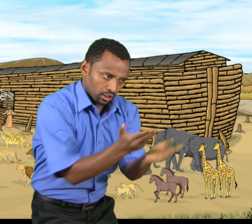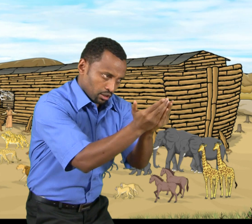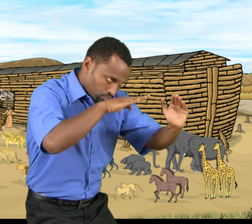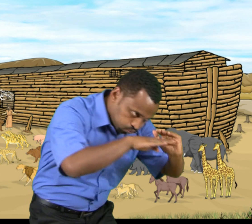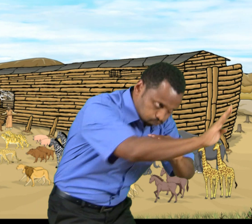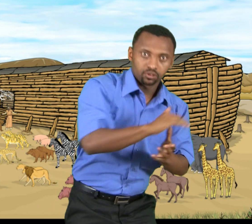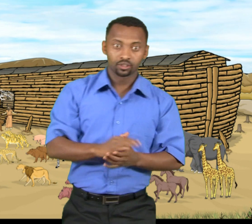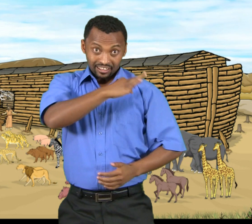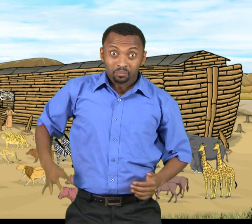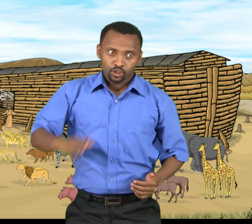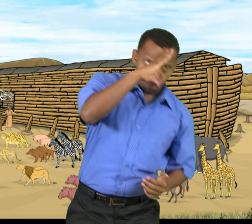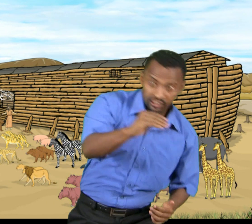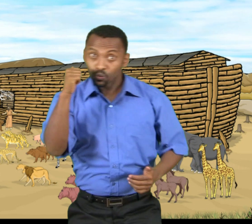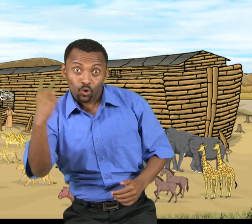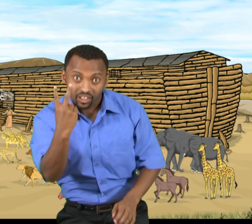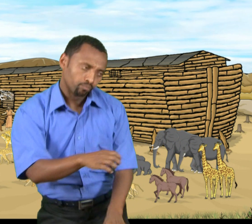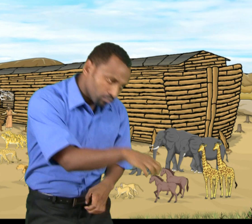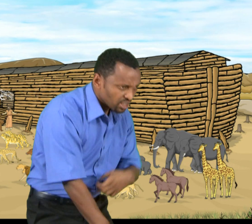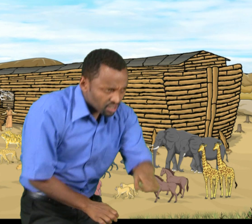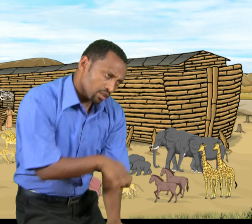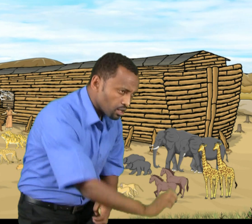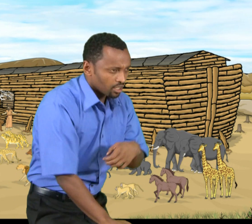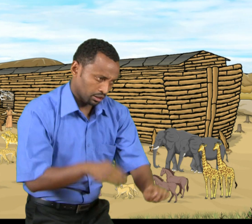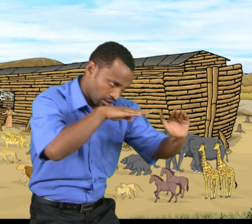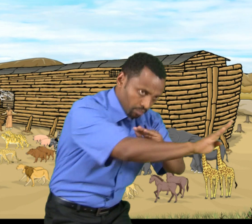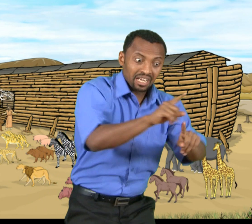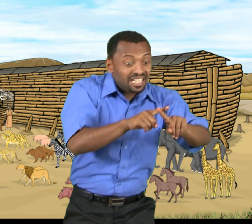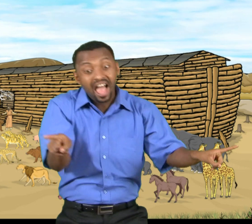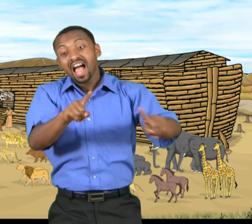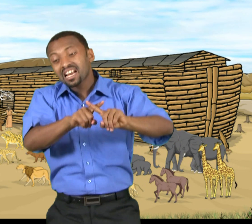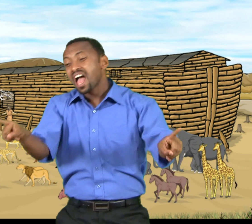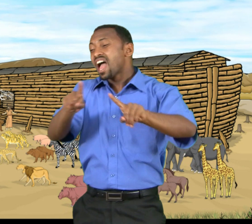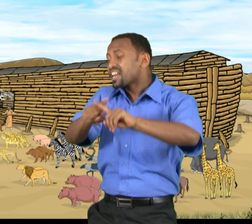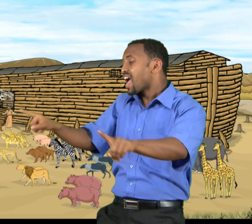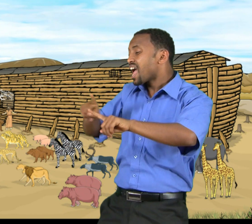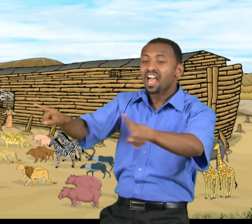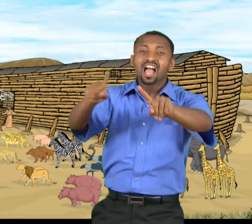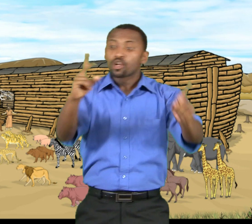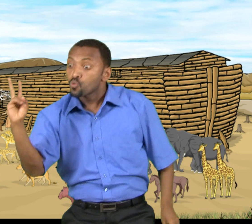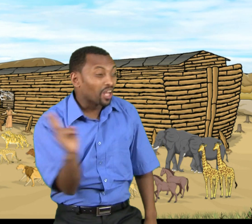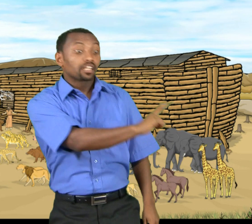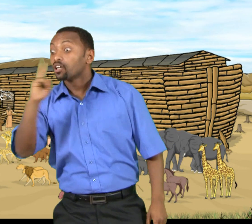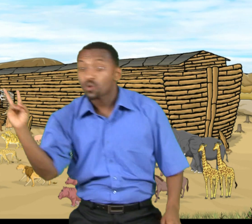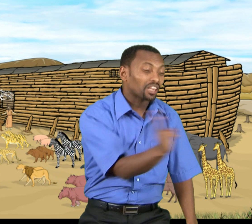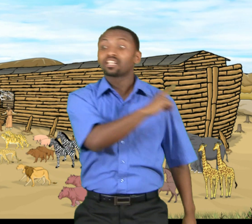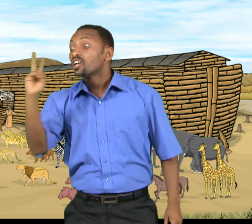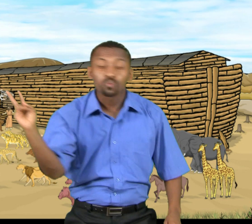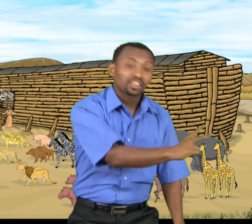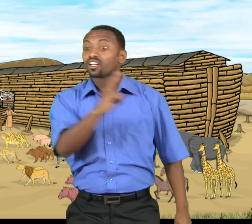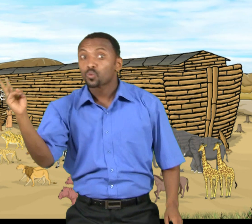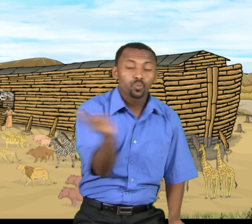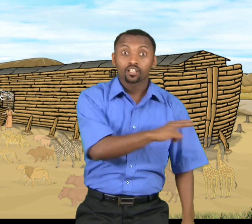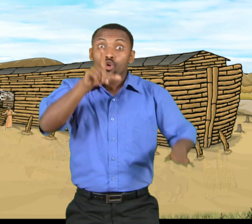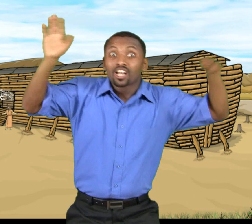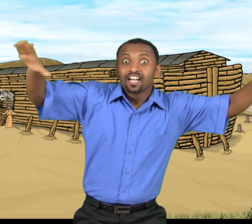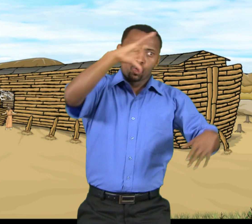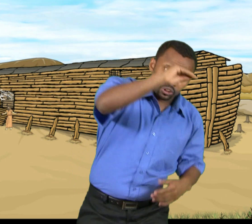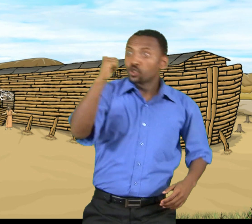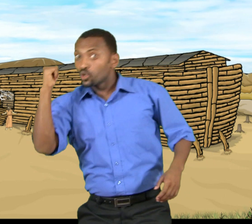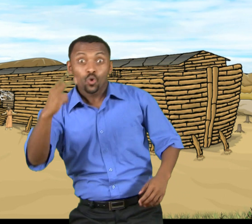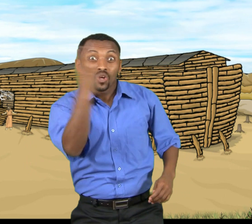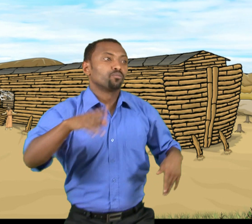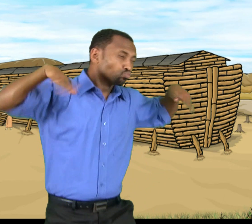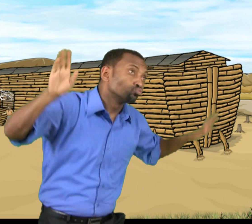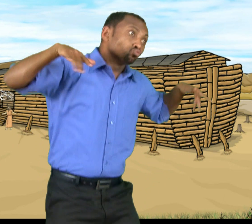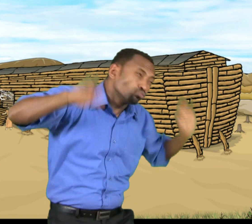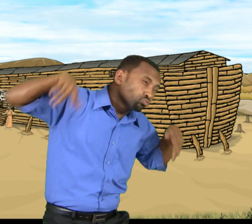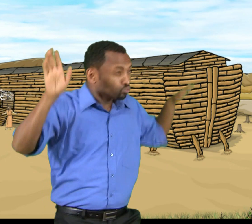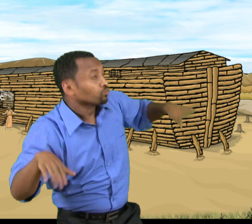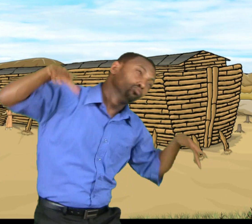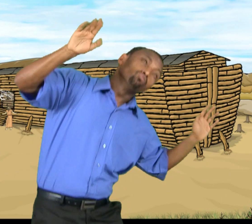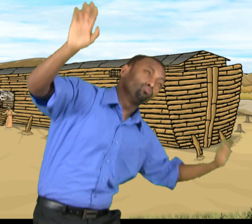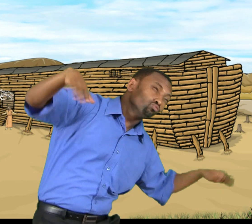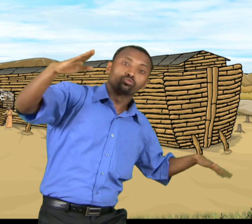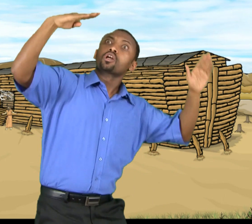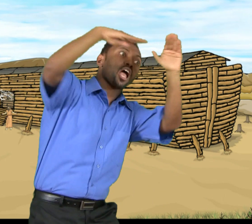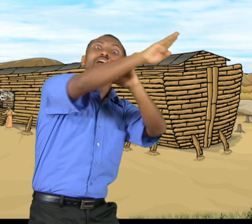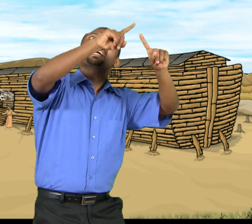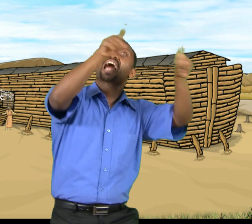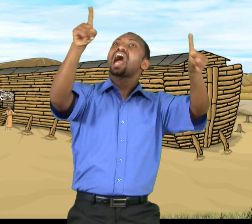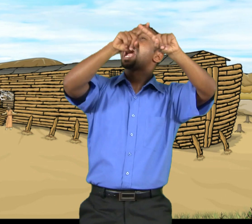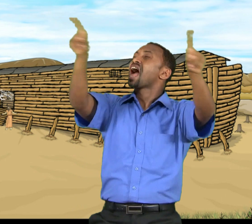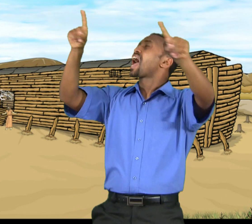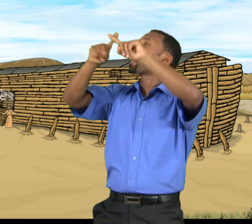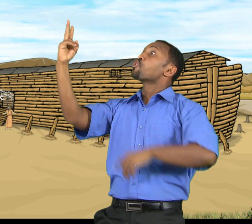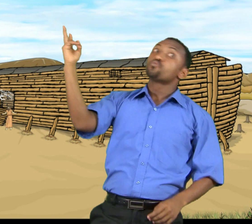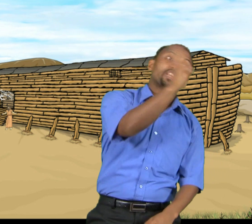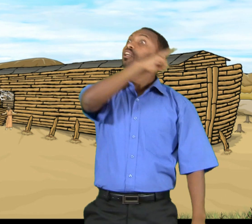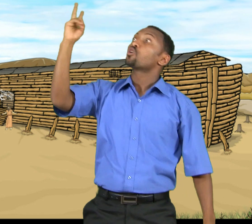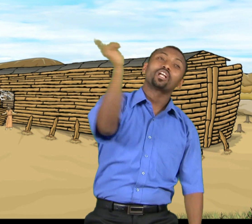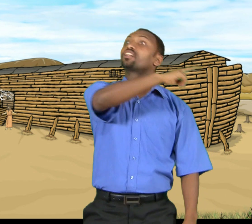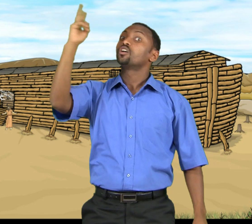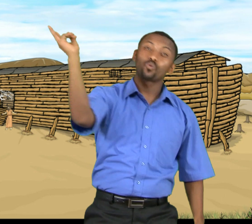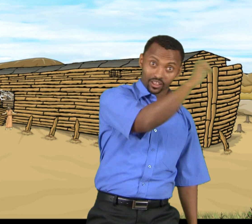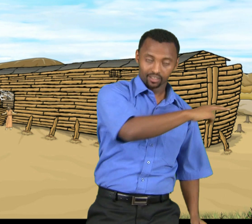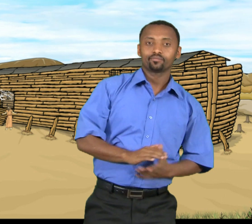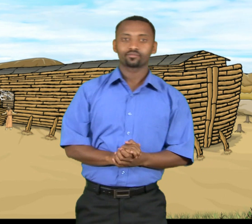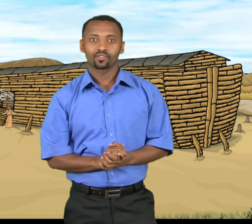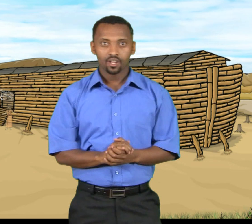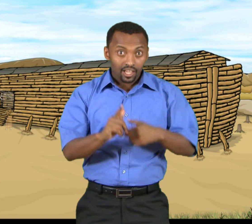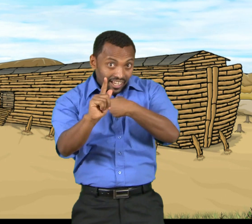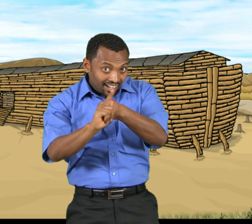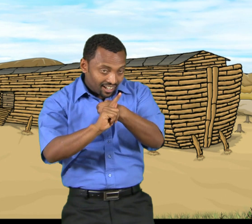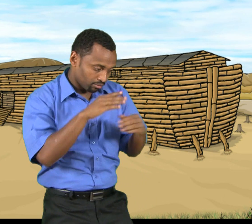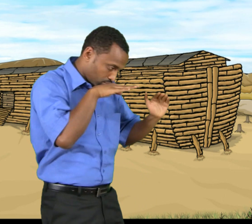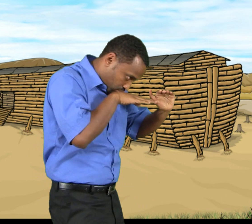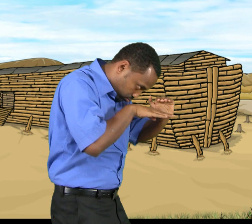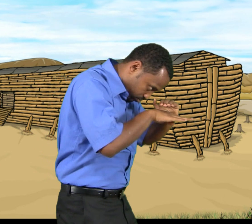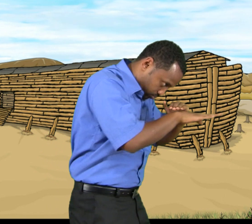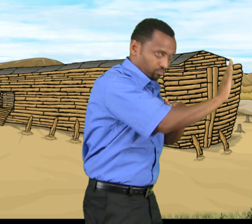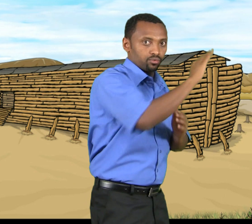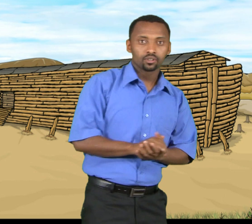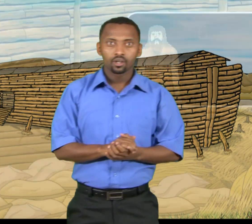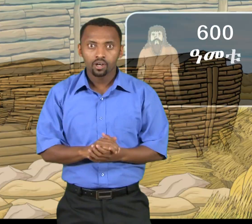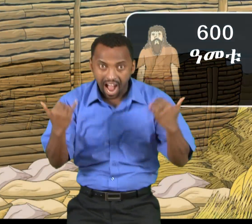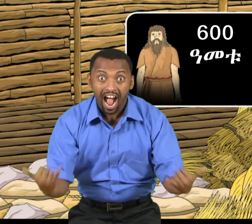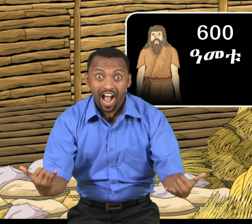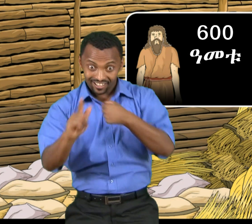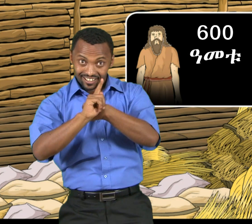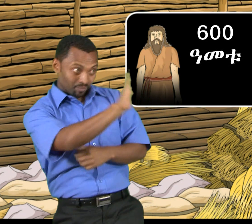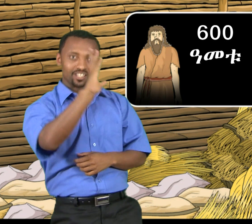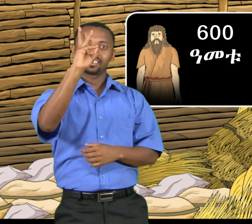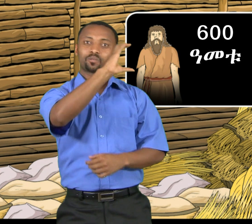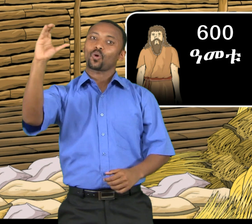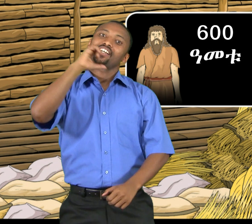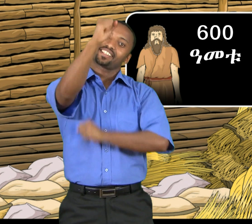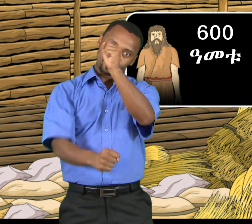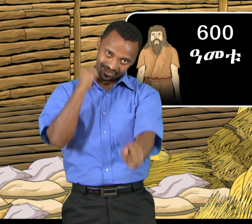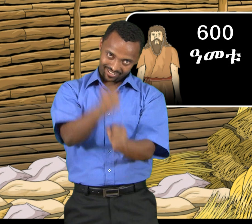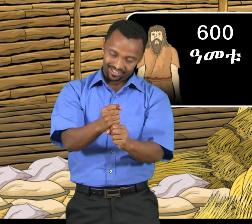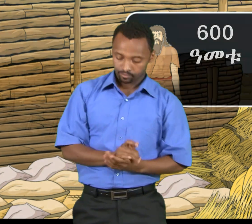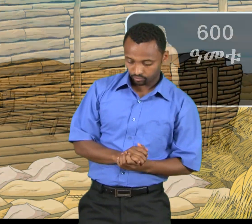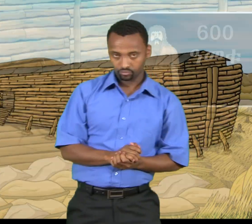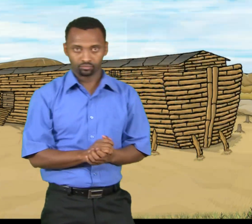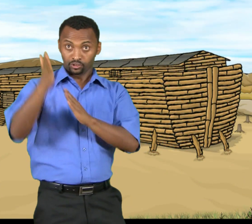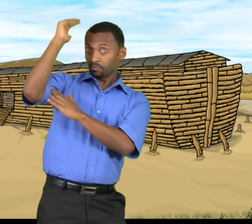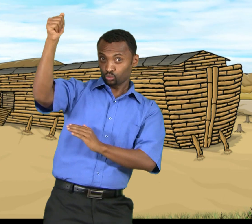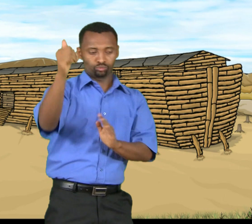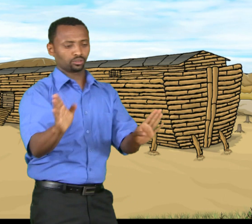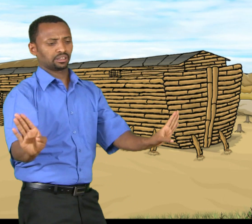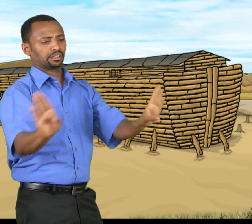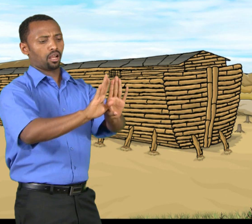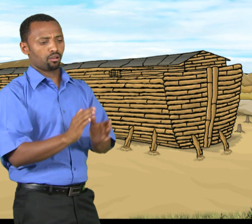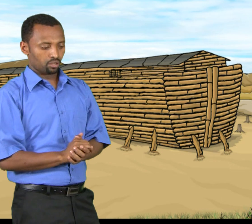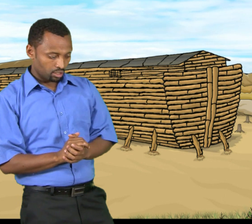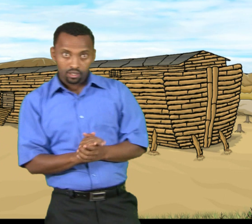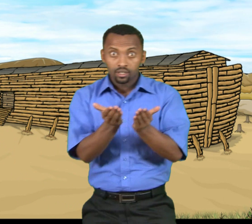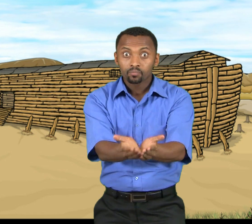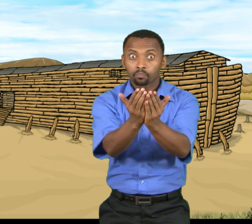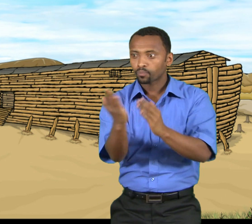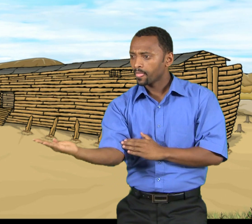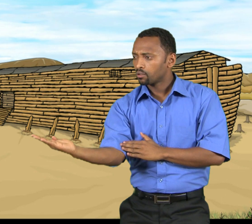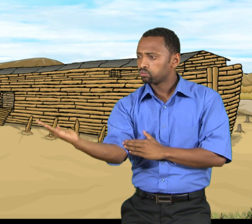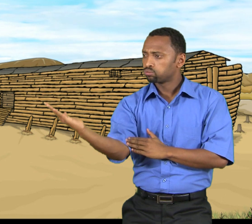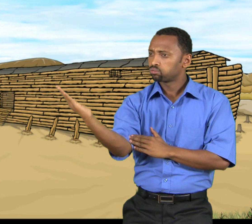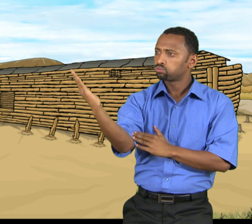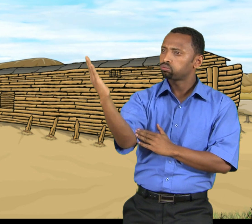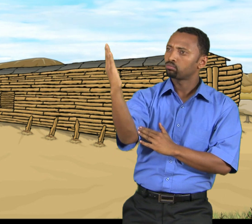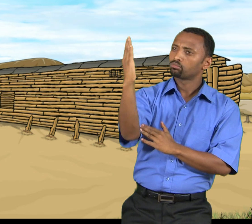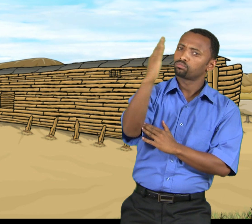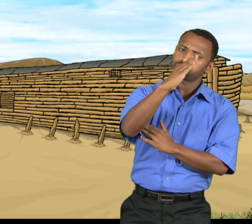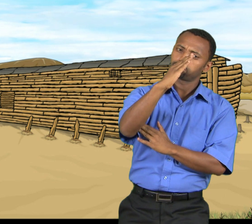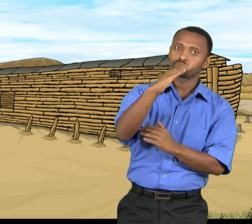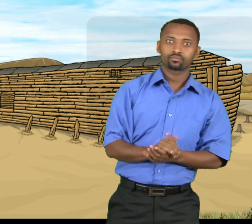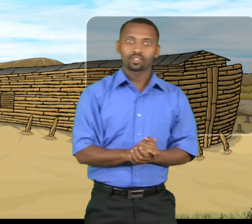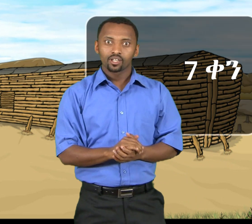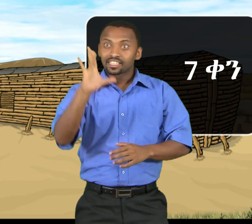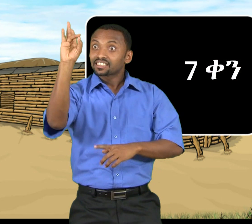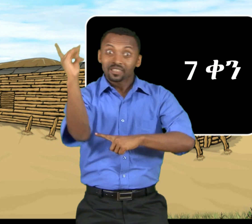The clean and unclean animals, the birds, and everything that crawls along the ground came to Noah to enter the ark, two by two, male and female, as God had commanded Noah.